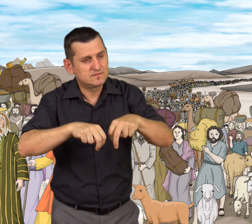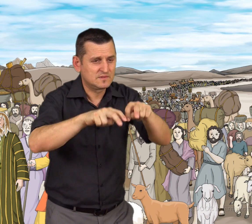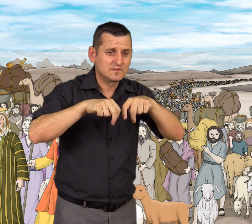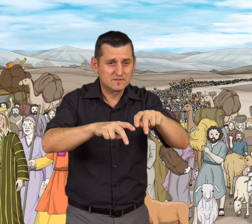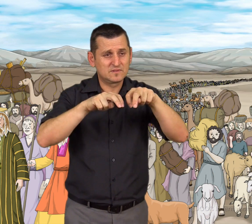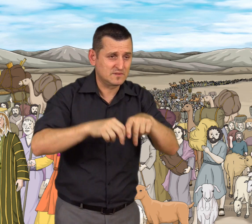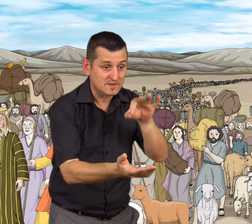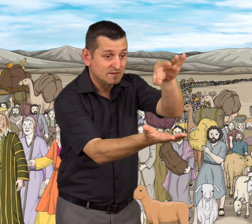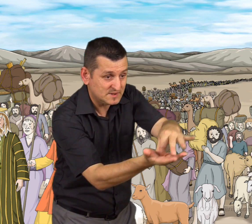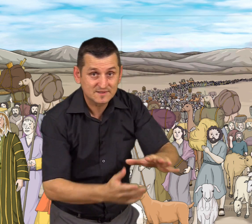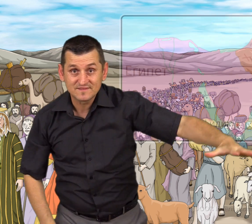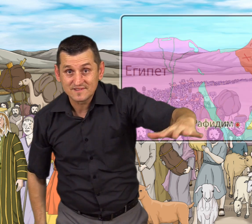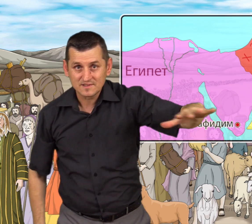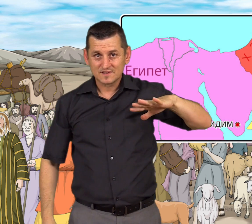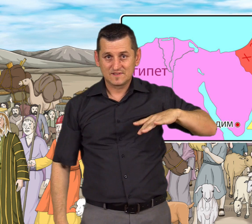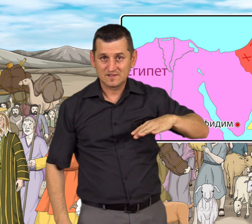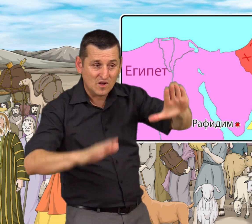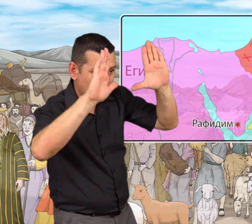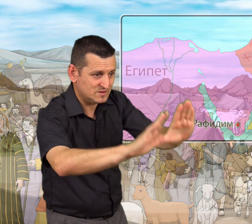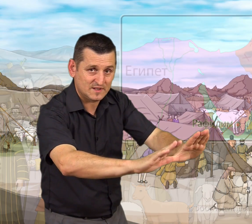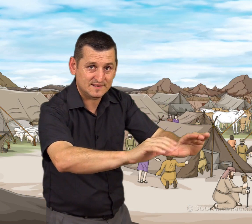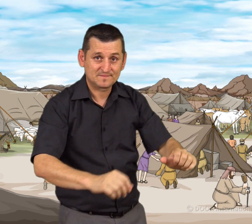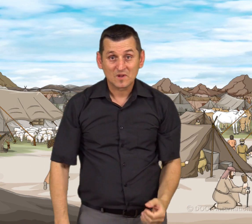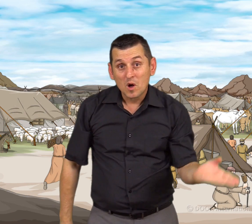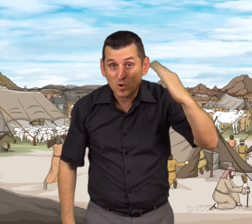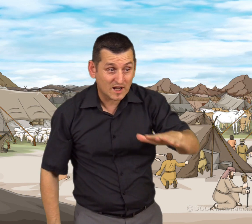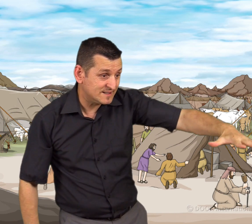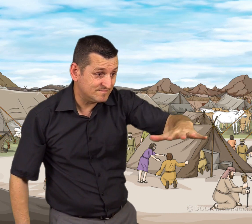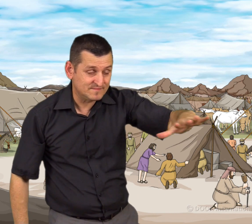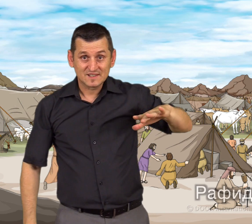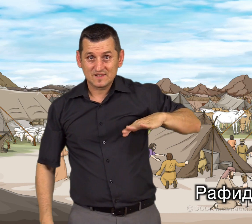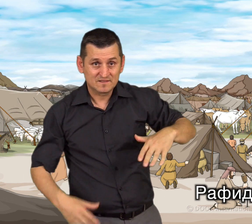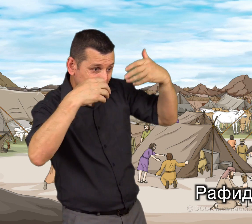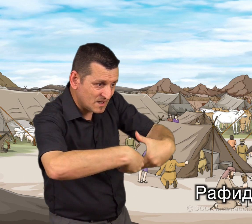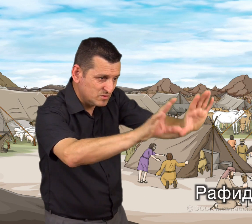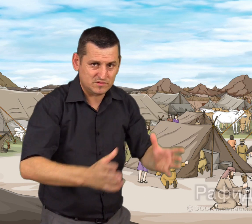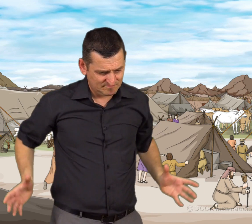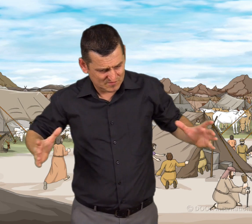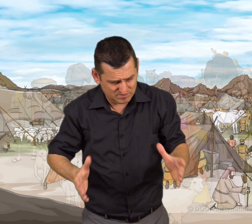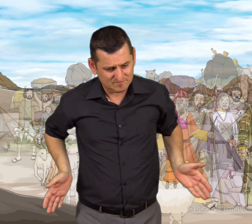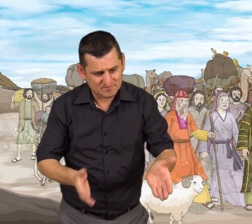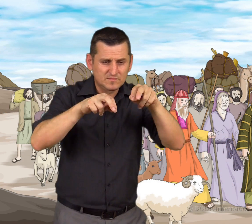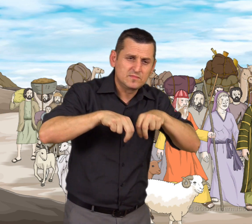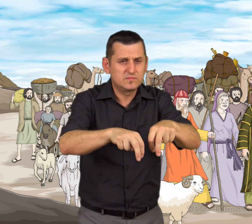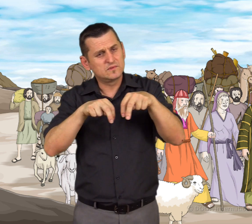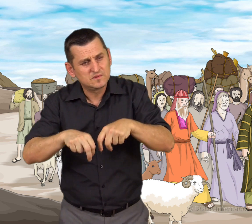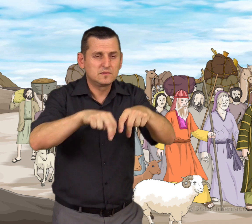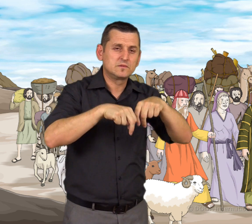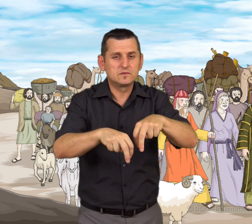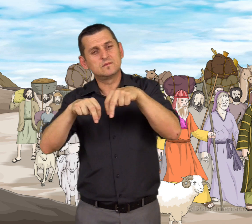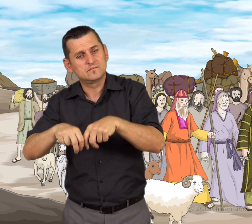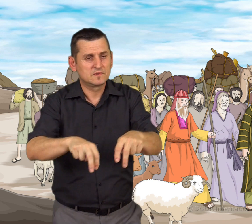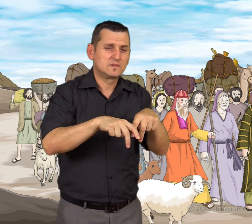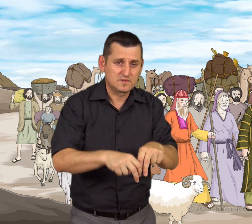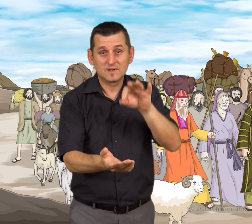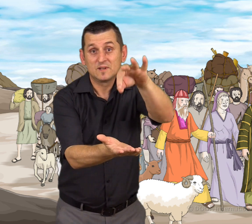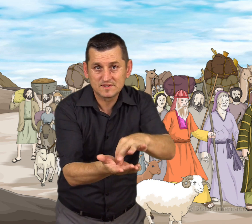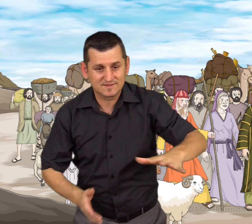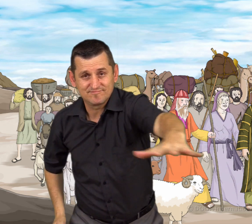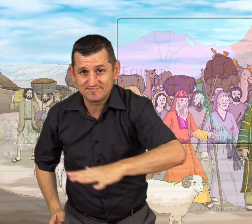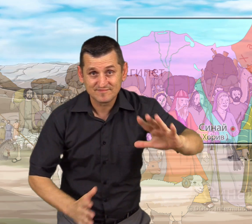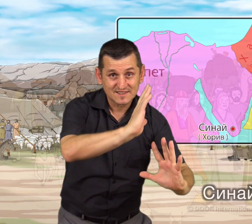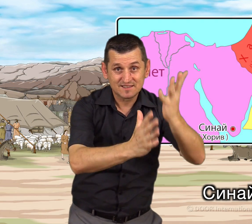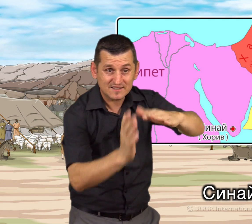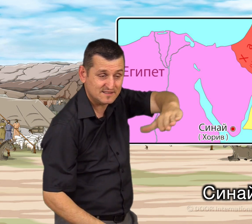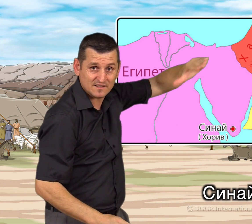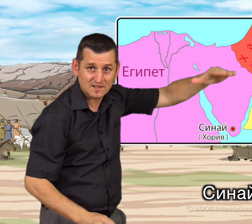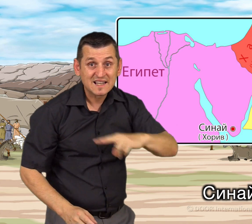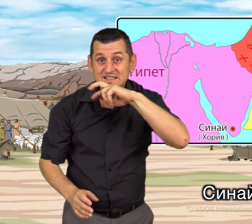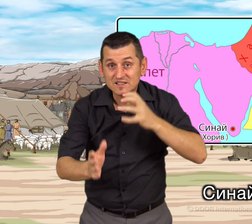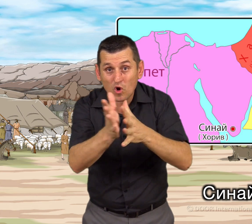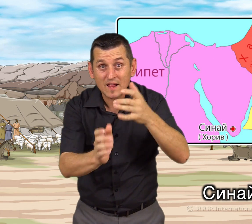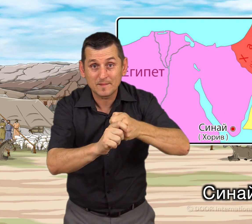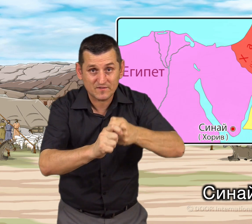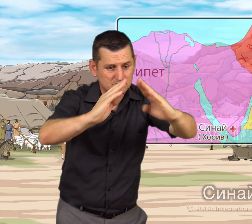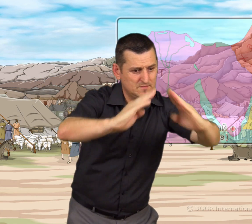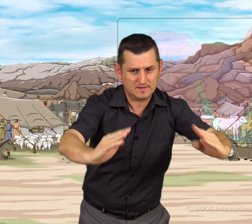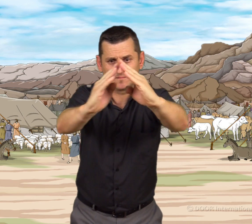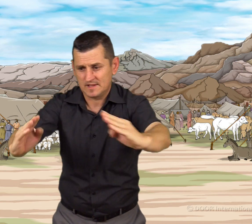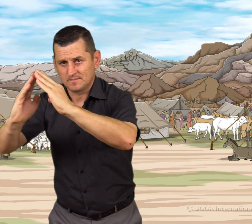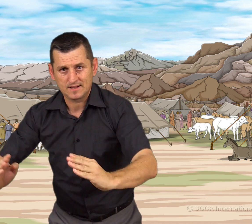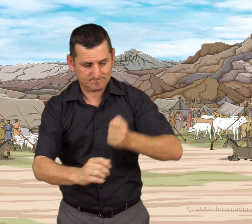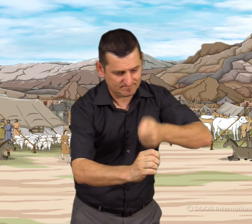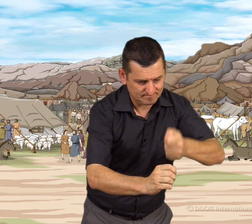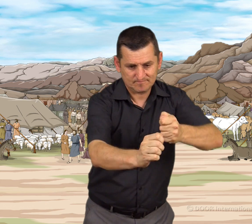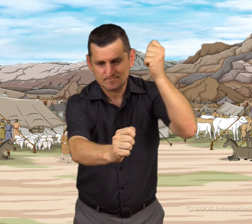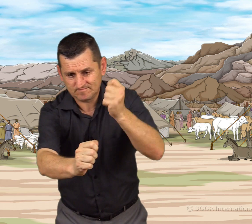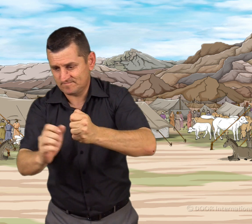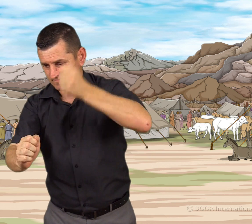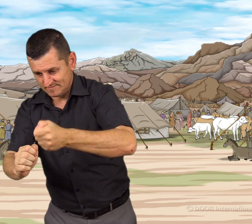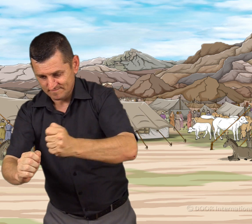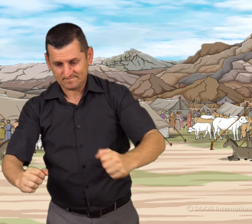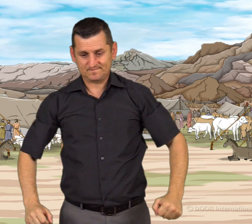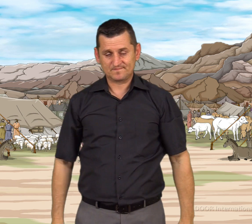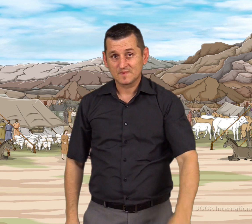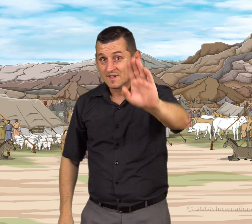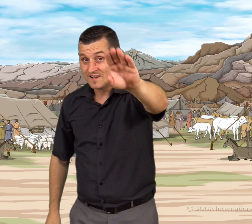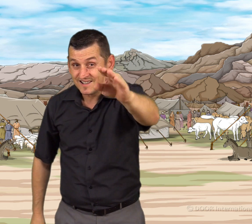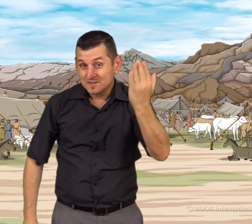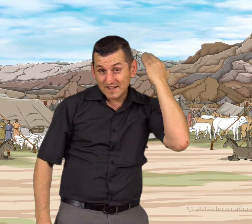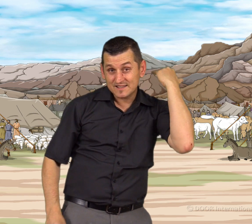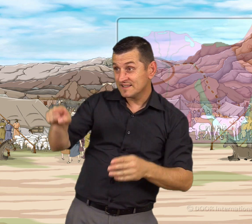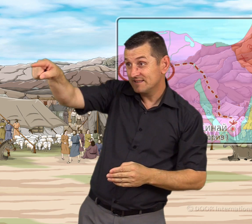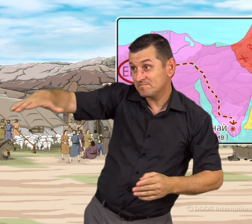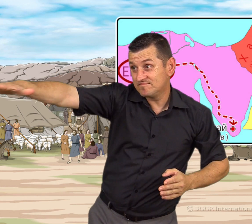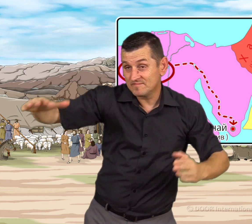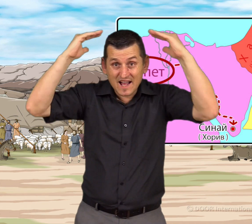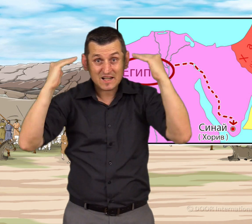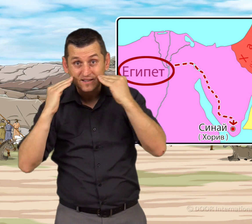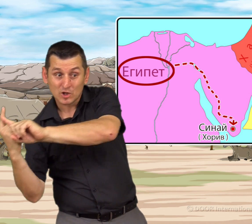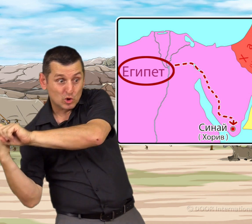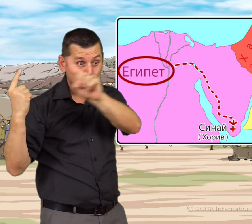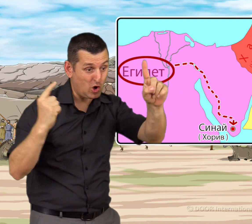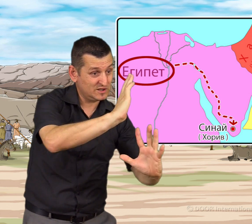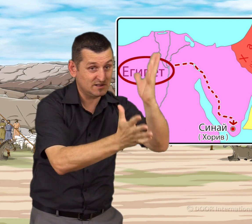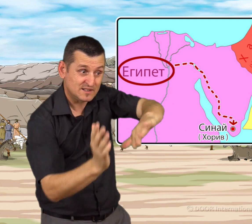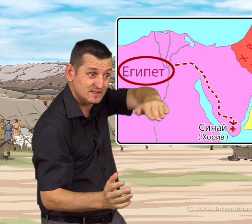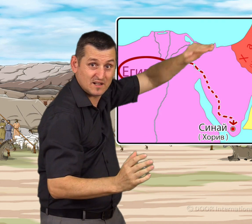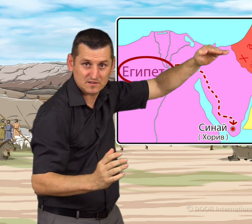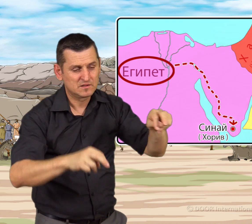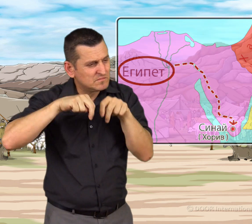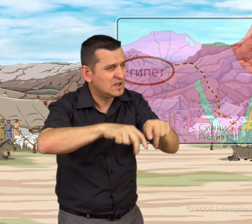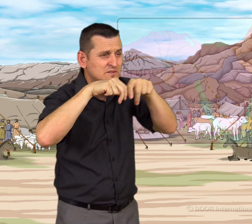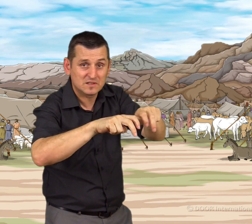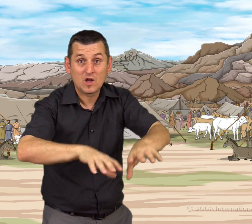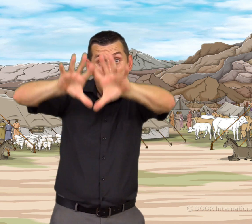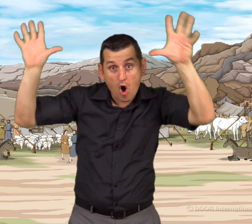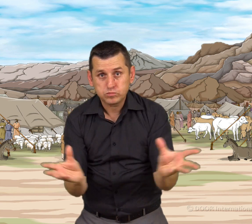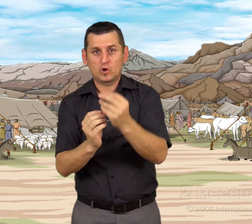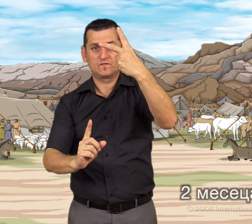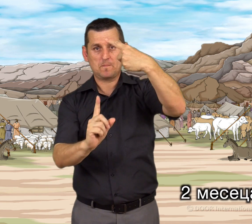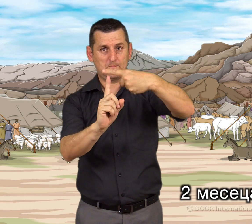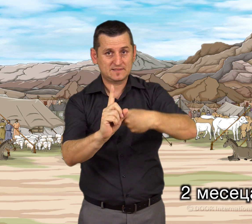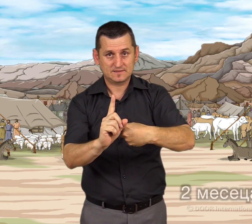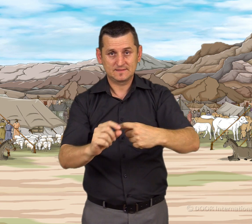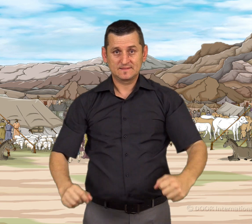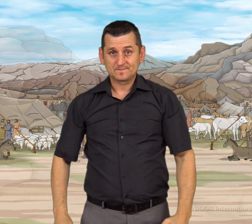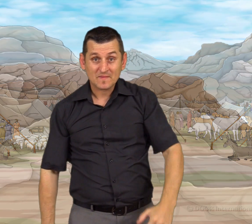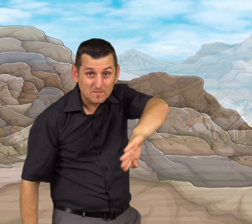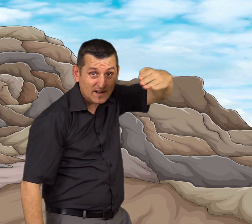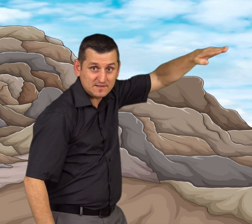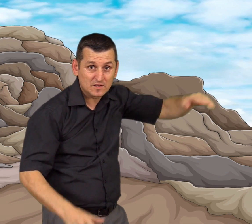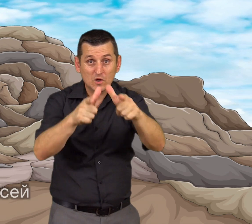After they had set out from Rephidim, they entered the Wilderness of Sinai, and Israel camped there in front of the mountain.